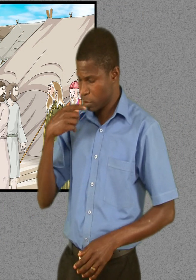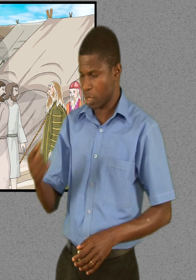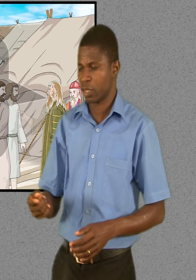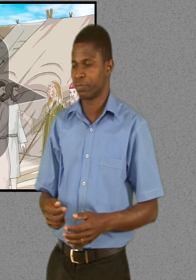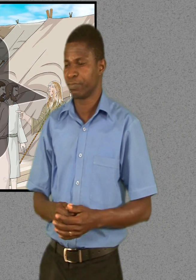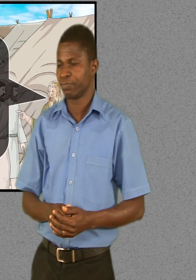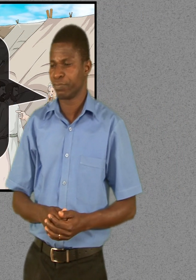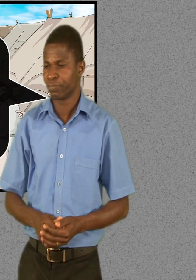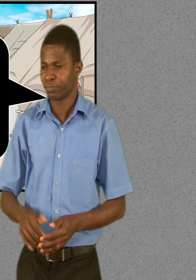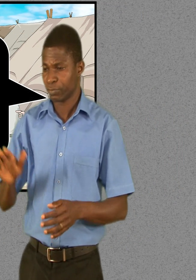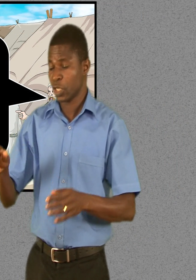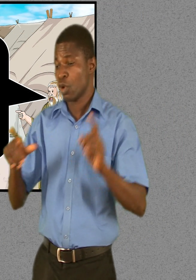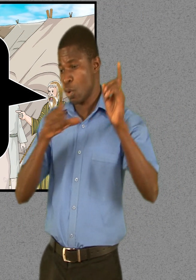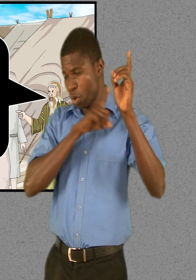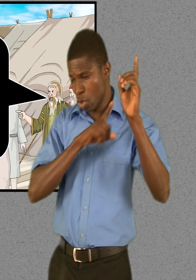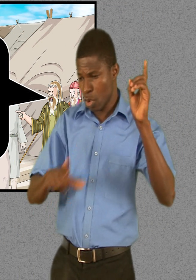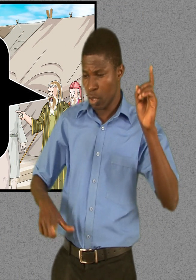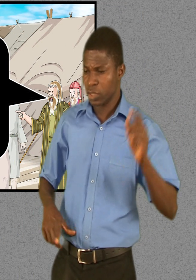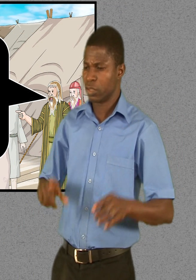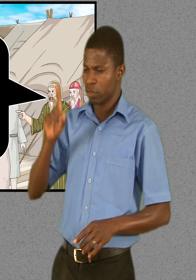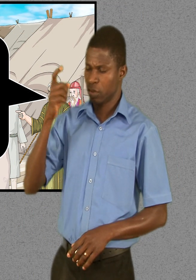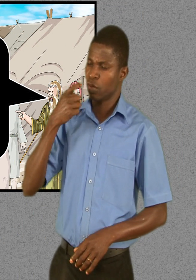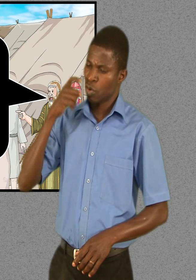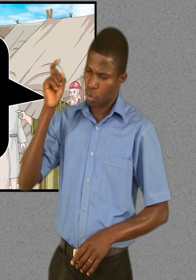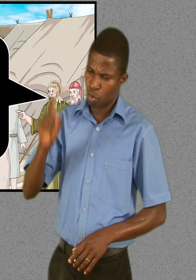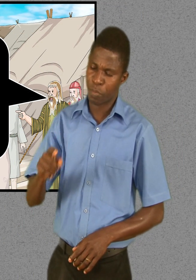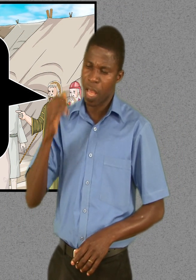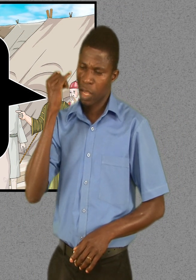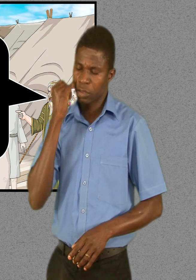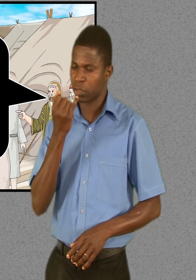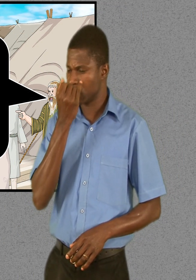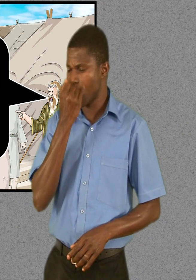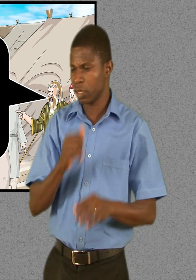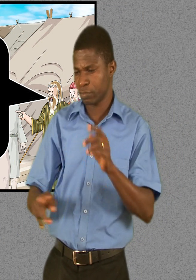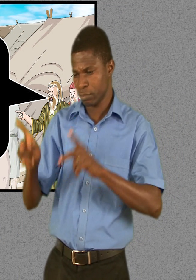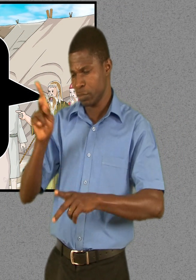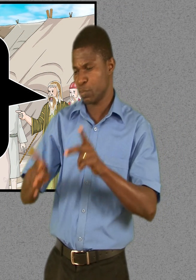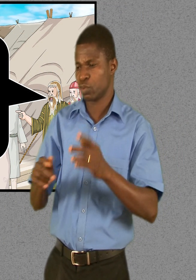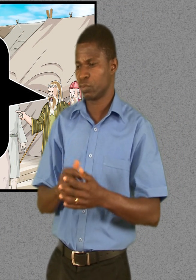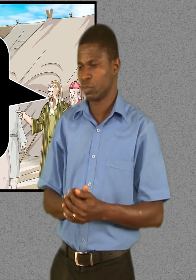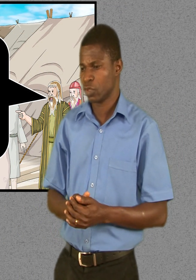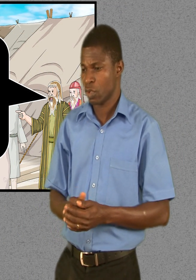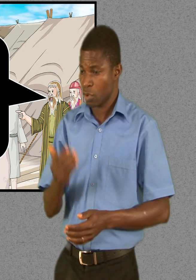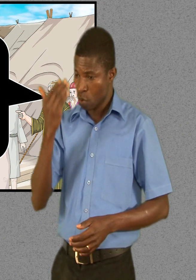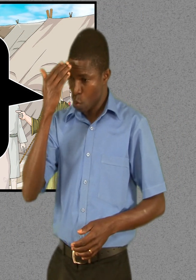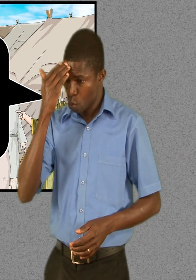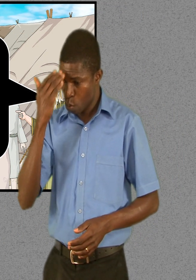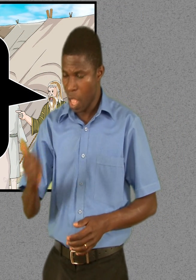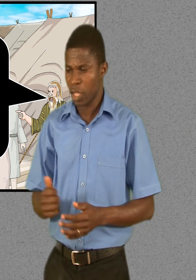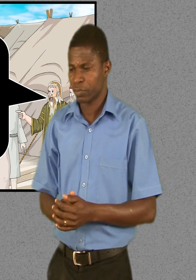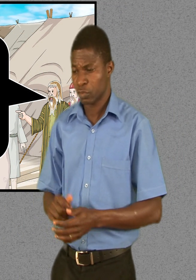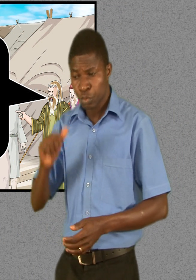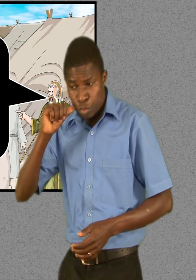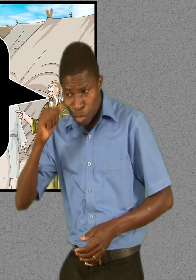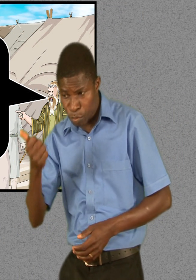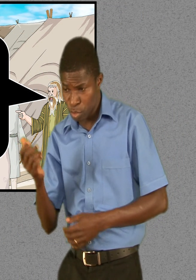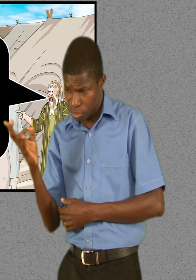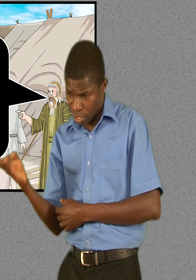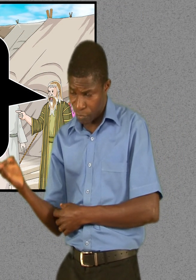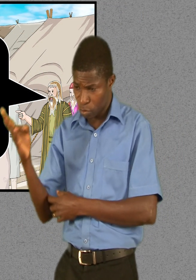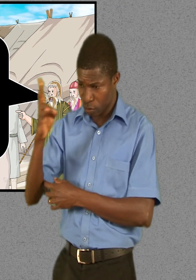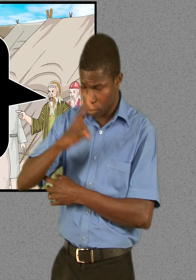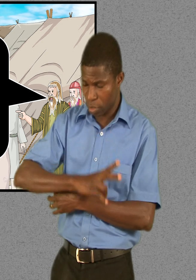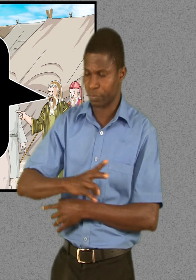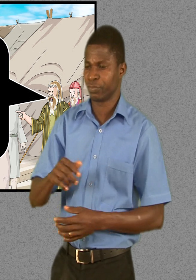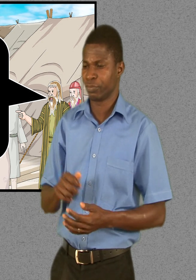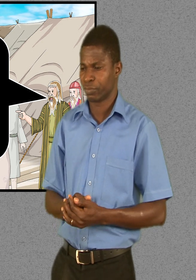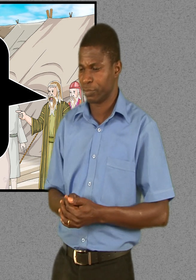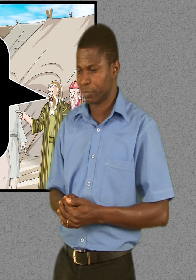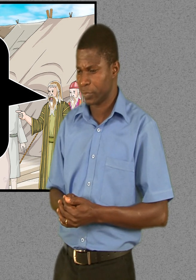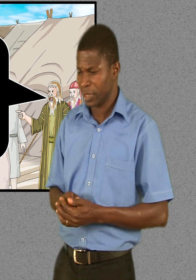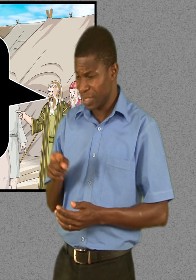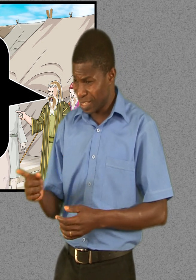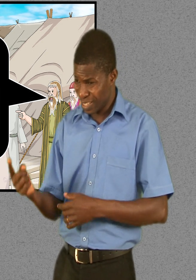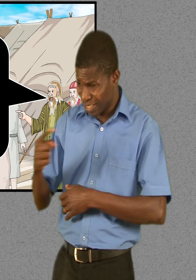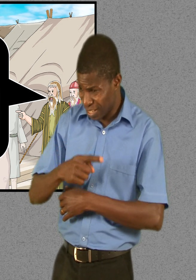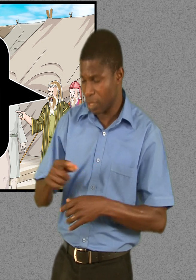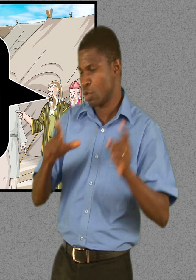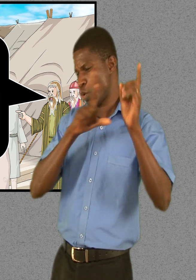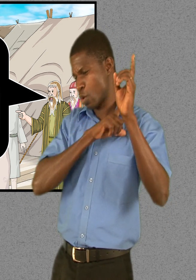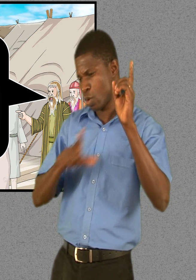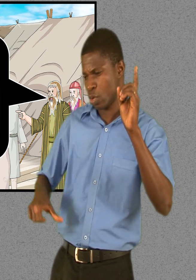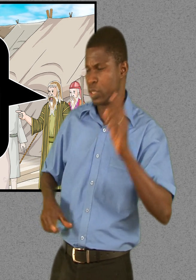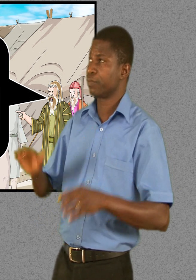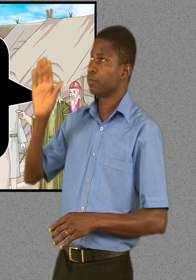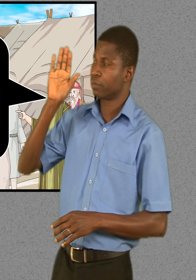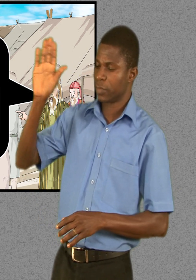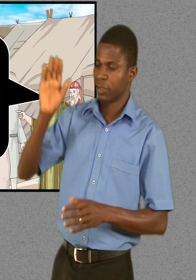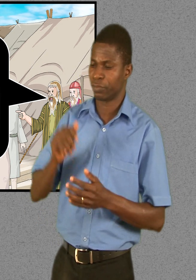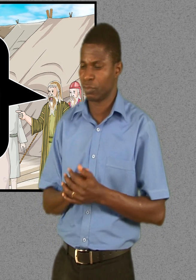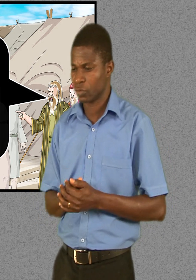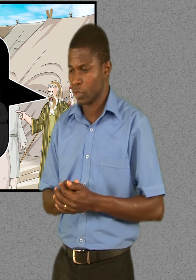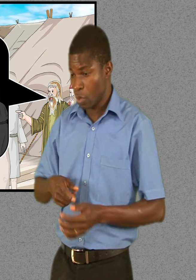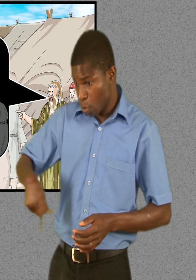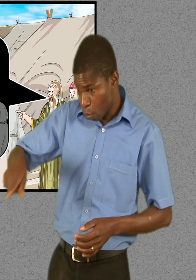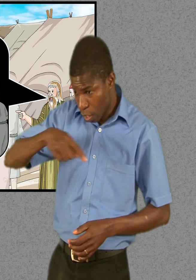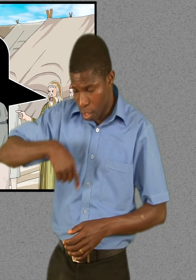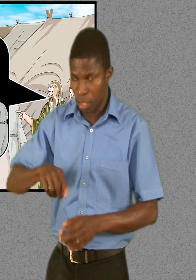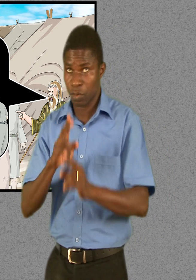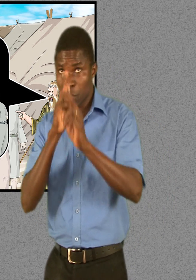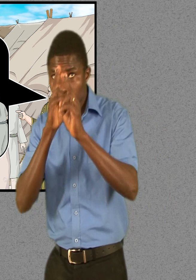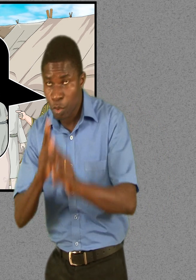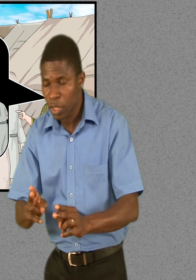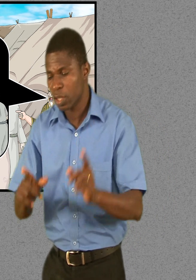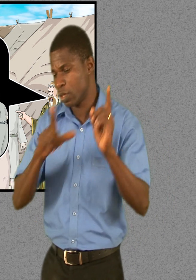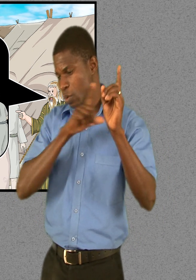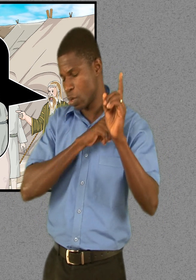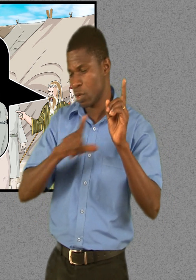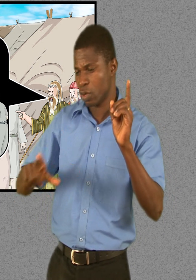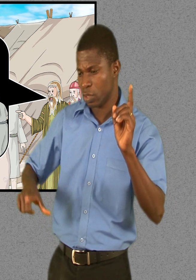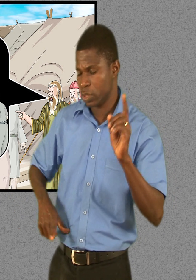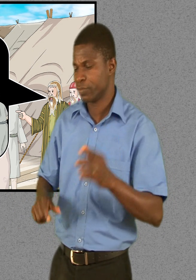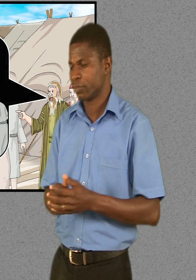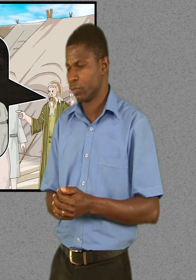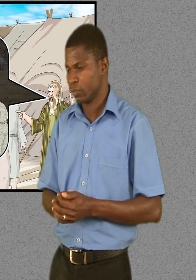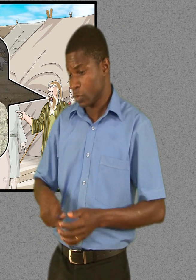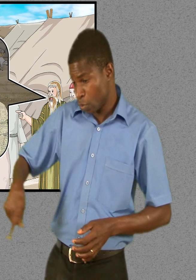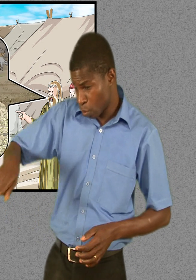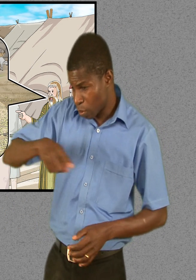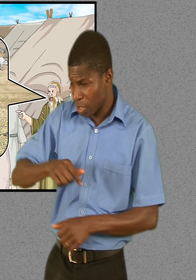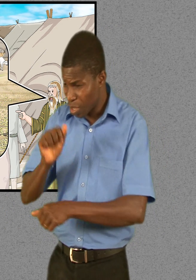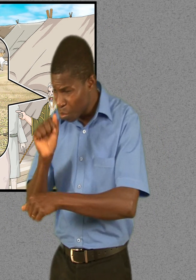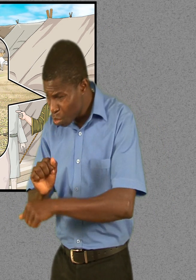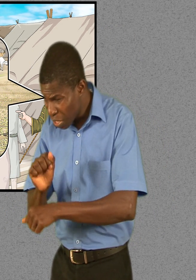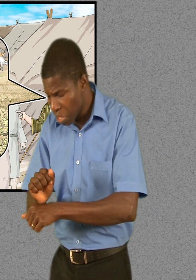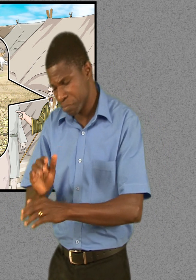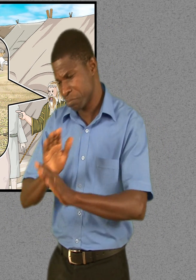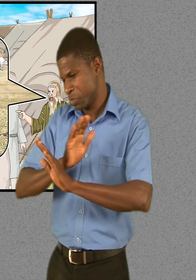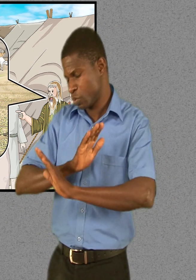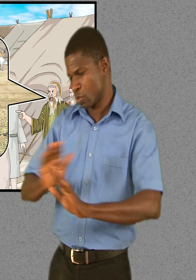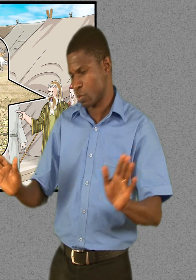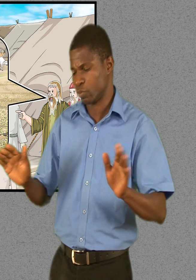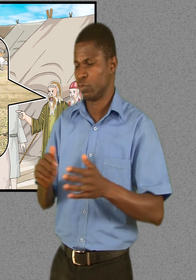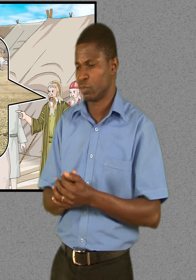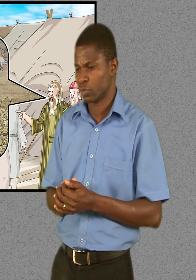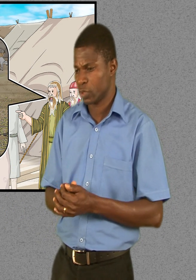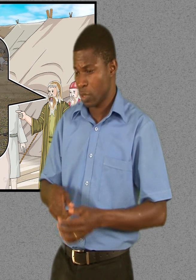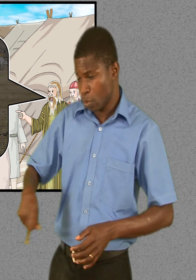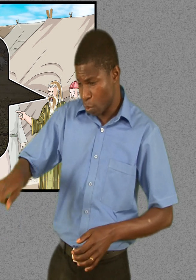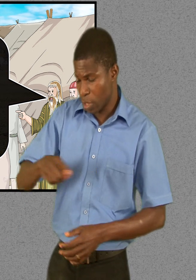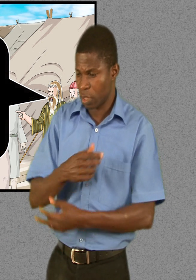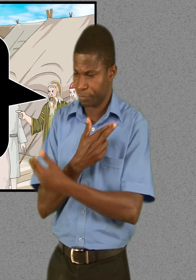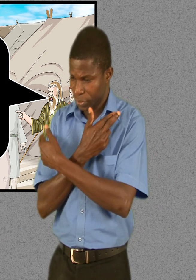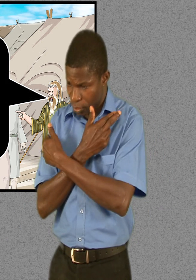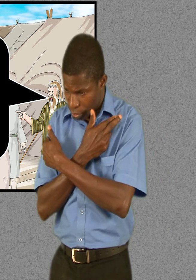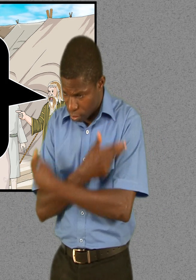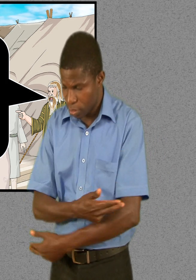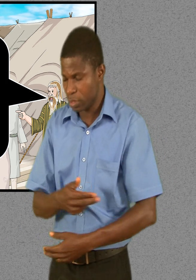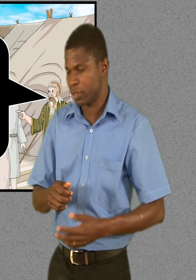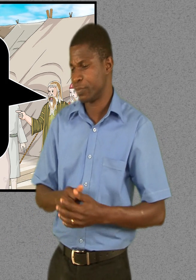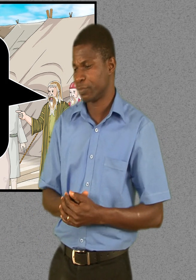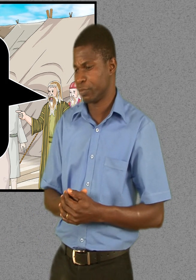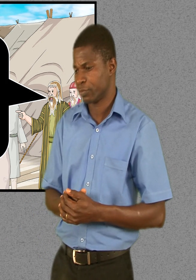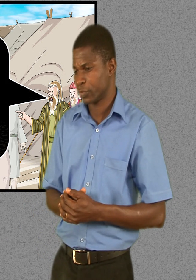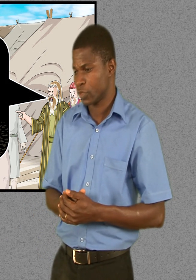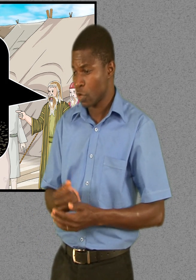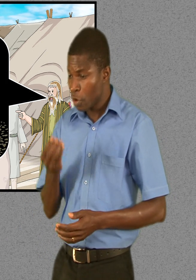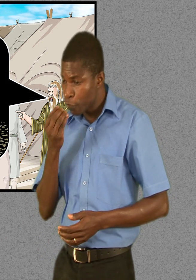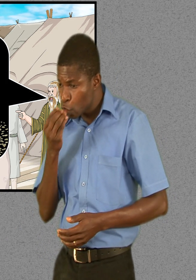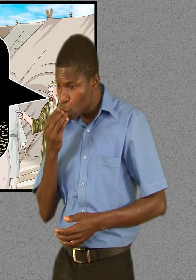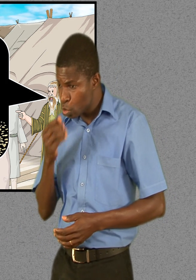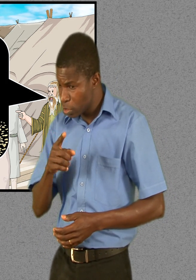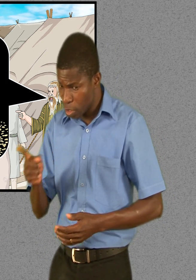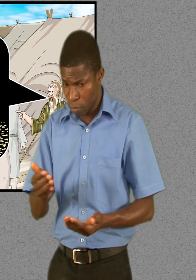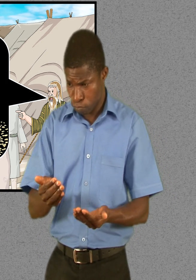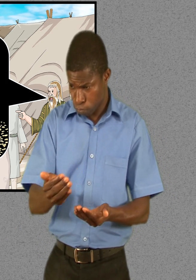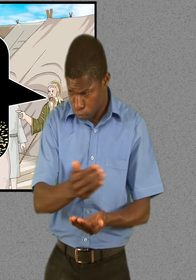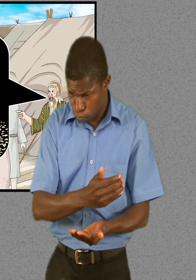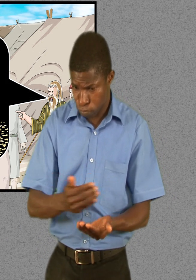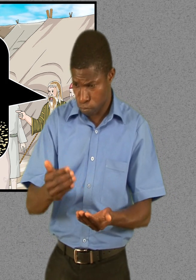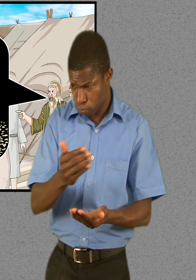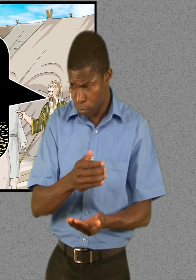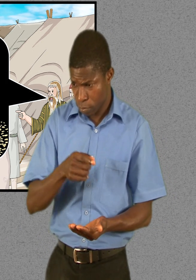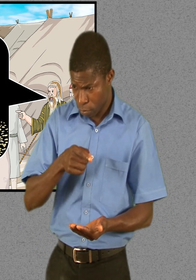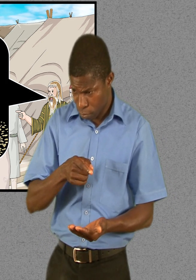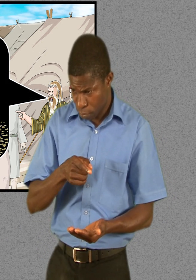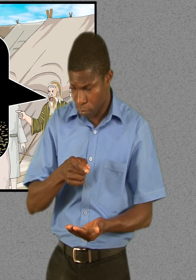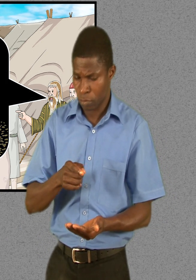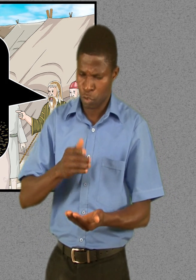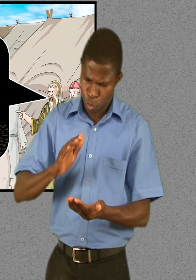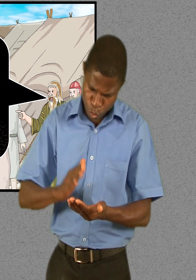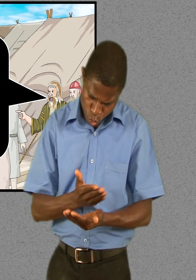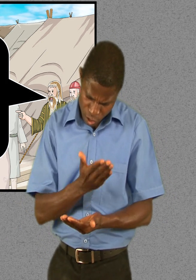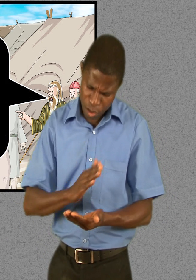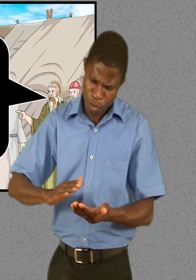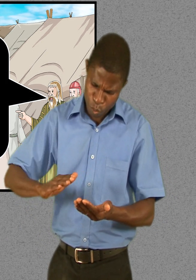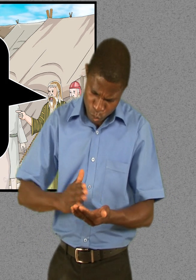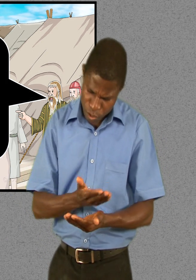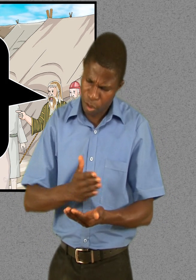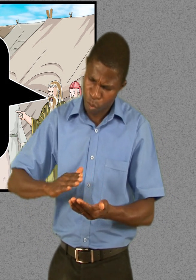He told them, “This is what the LORD has said: ‘Tomorrow is to be a day of complete rest, a holy Sabbath to the LORD.